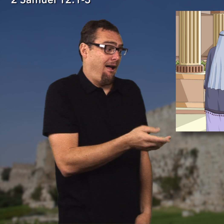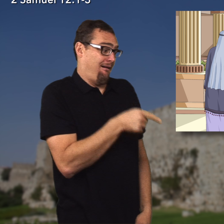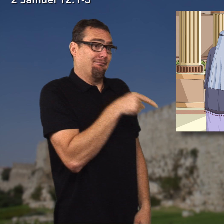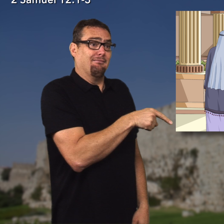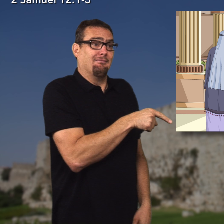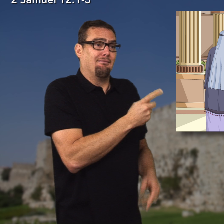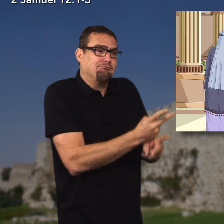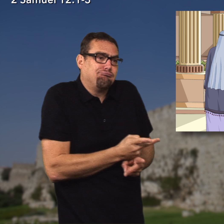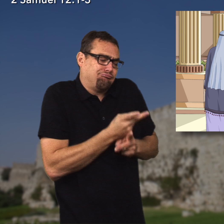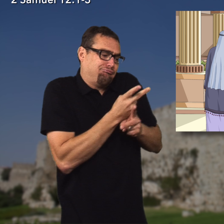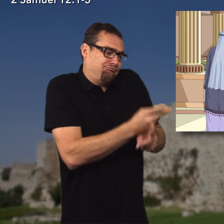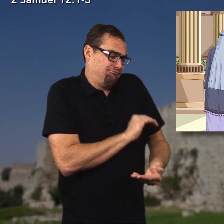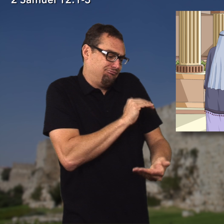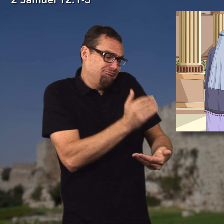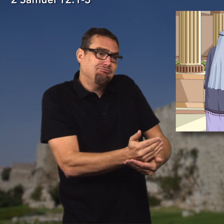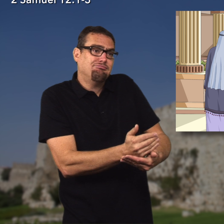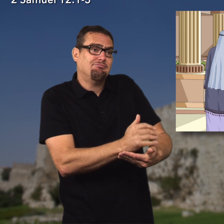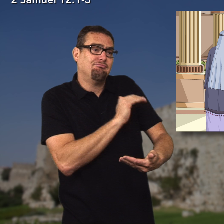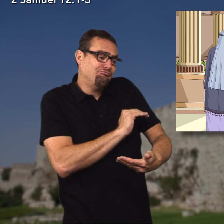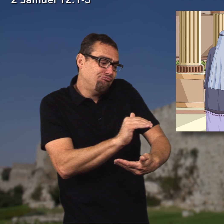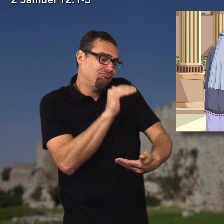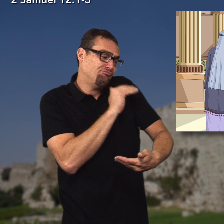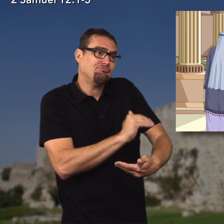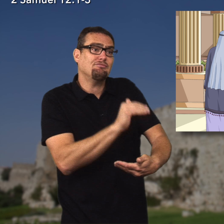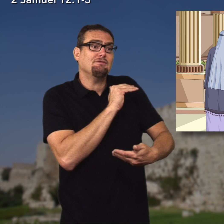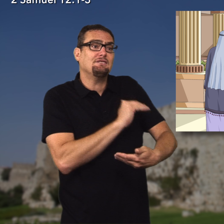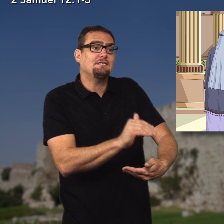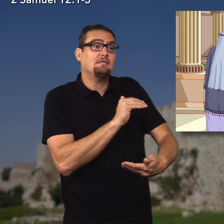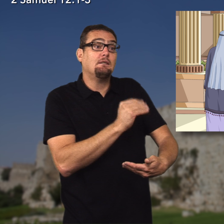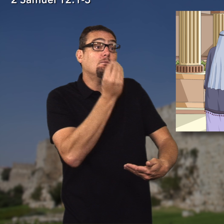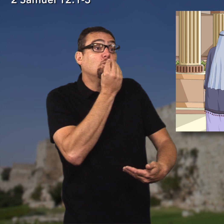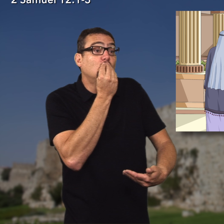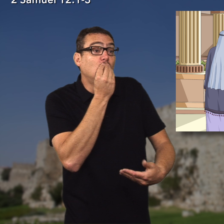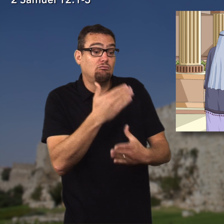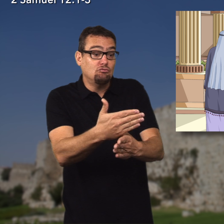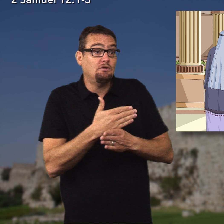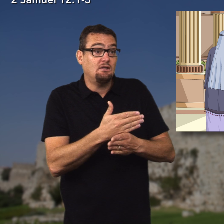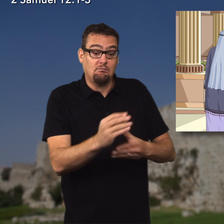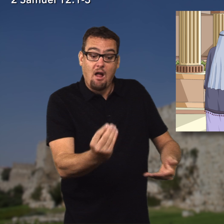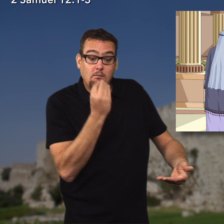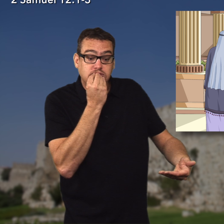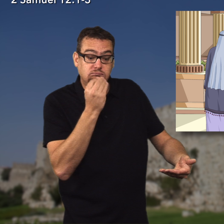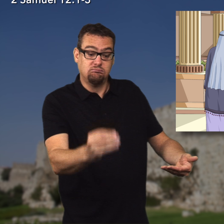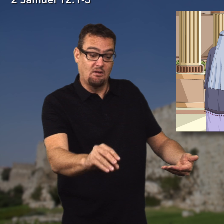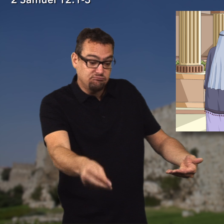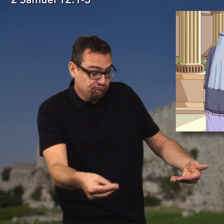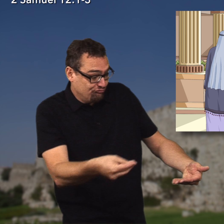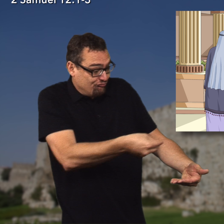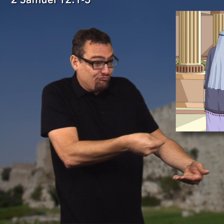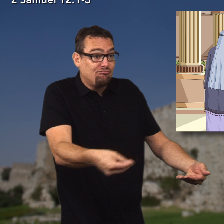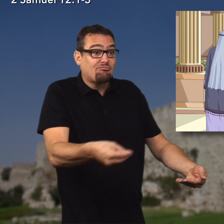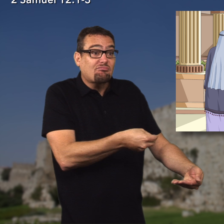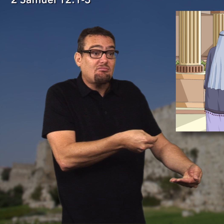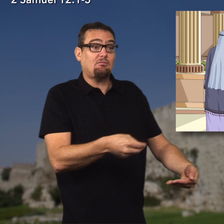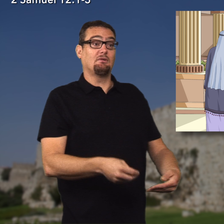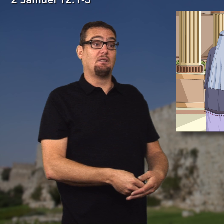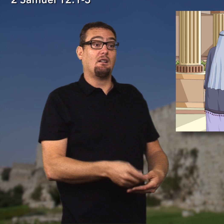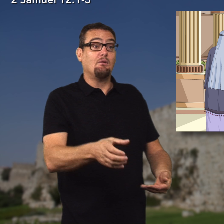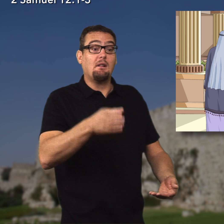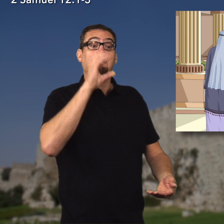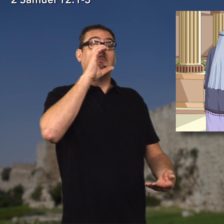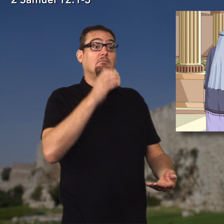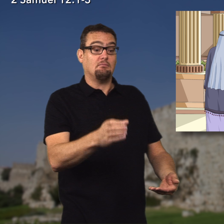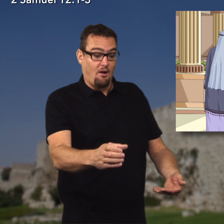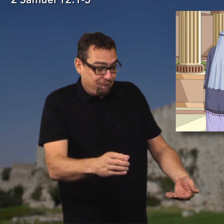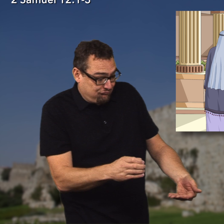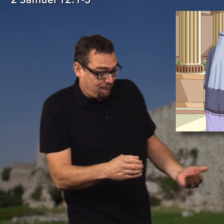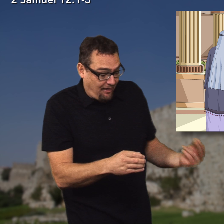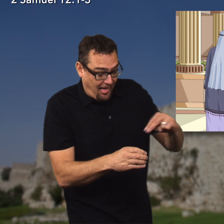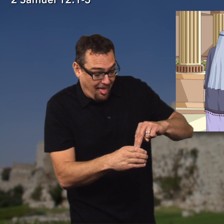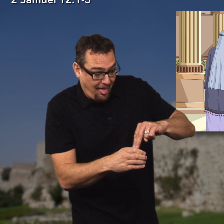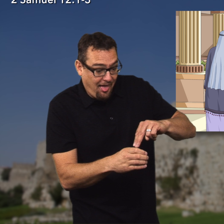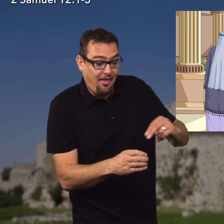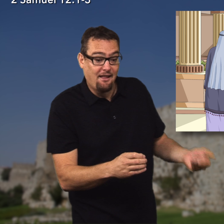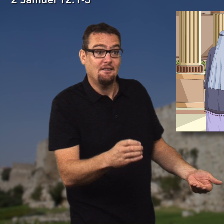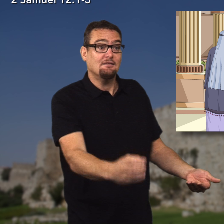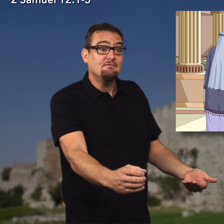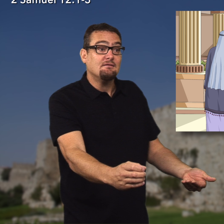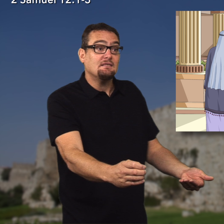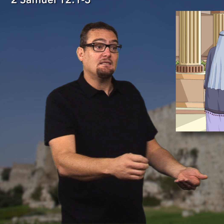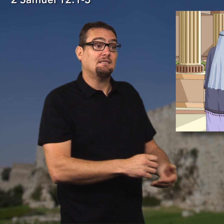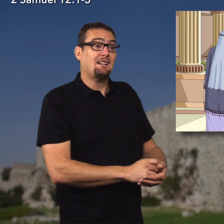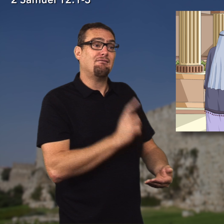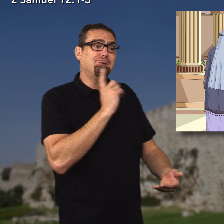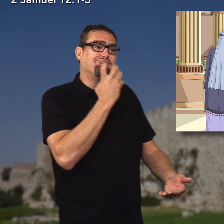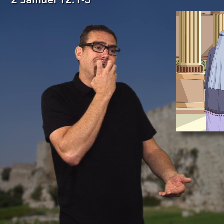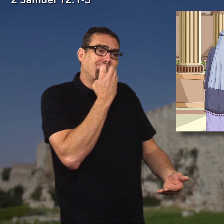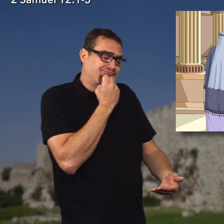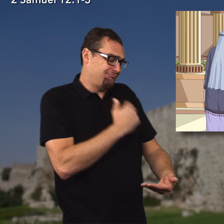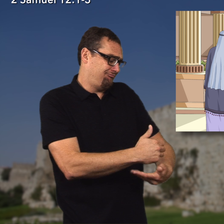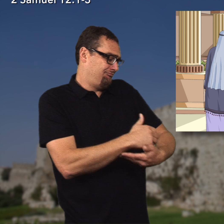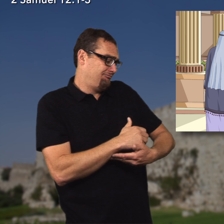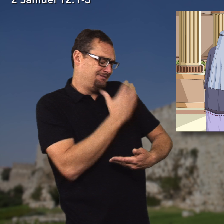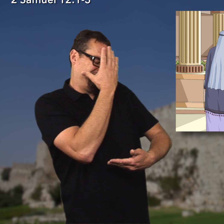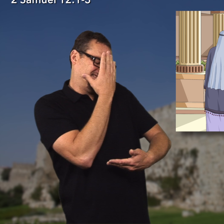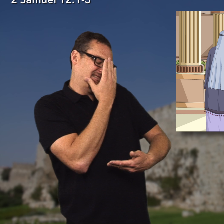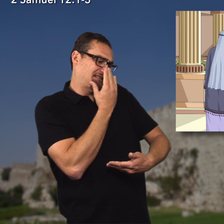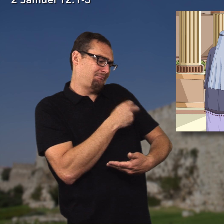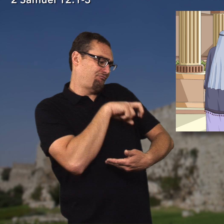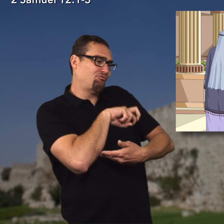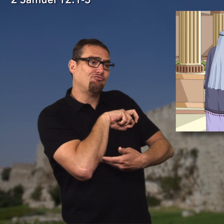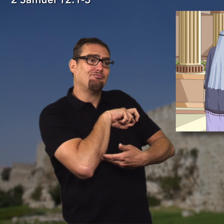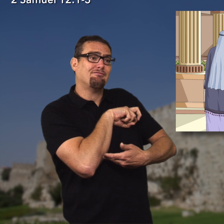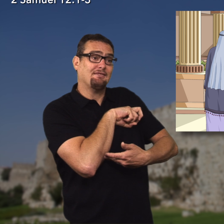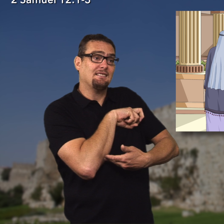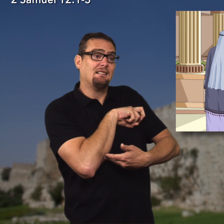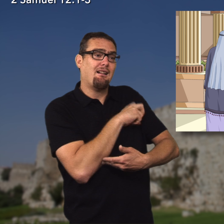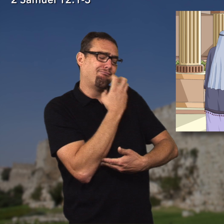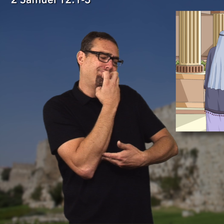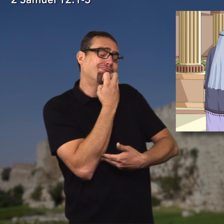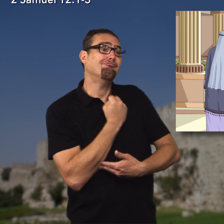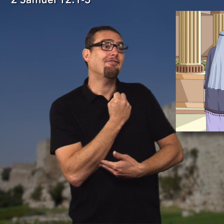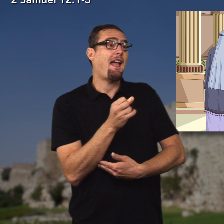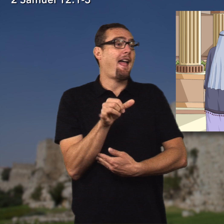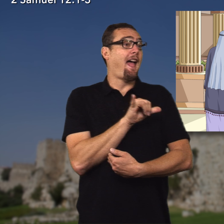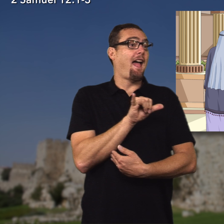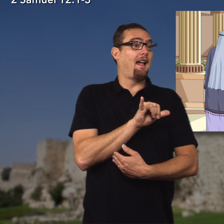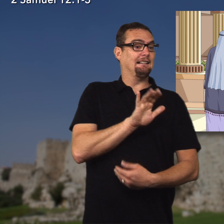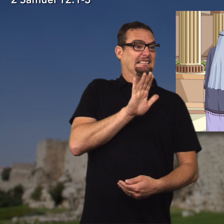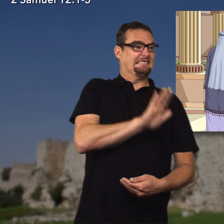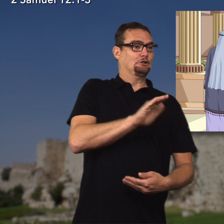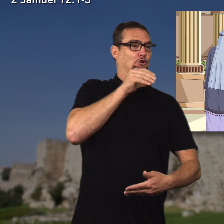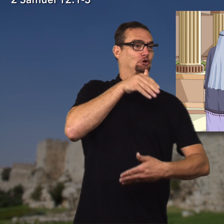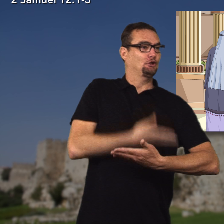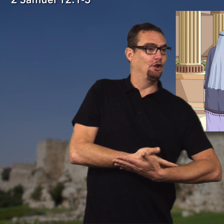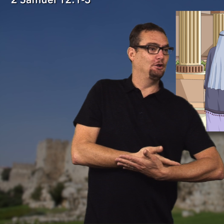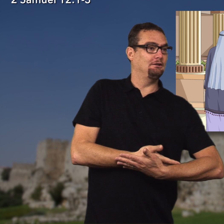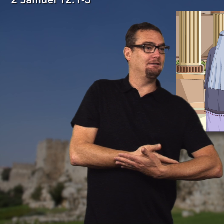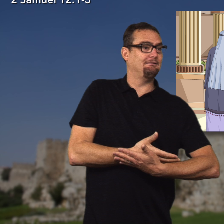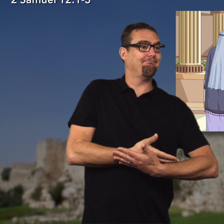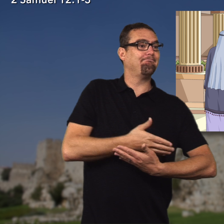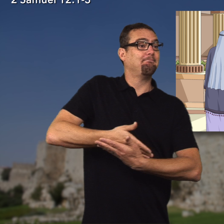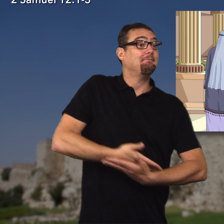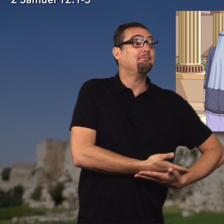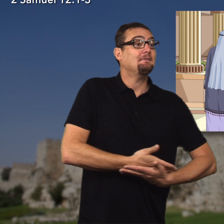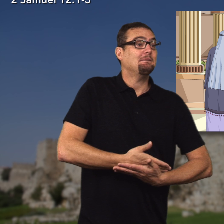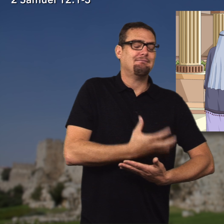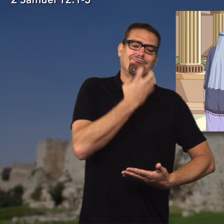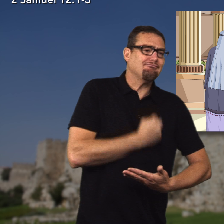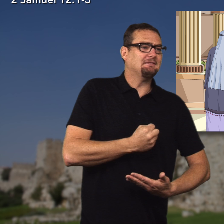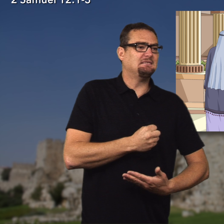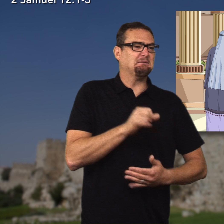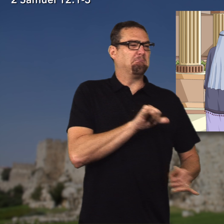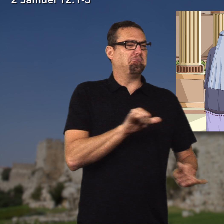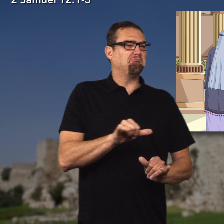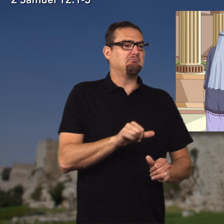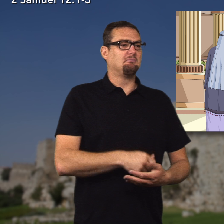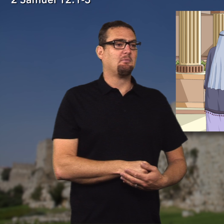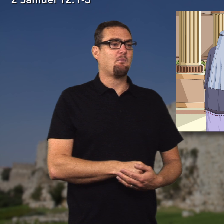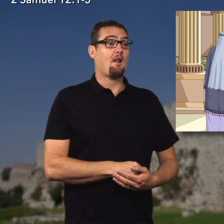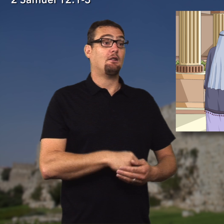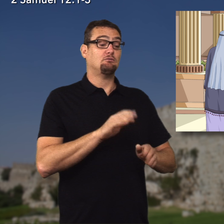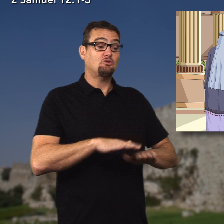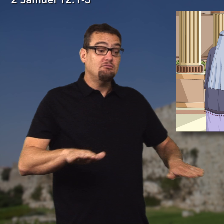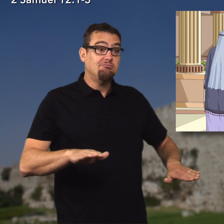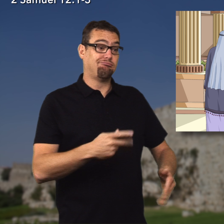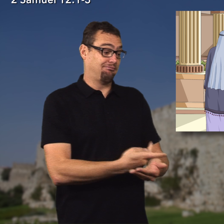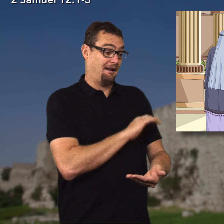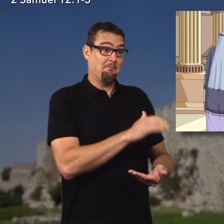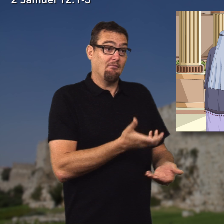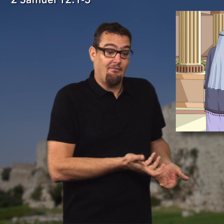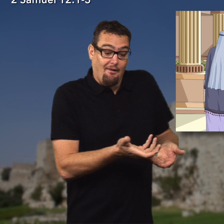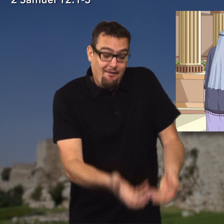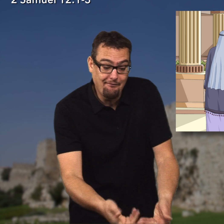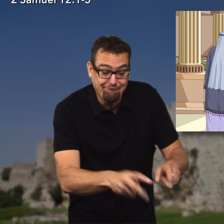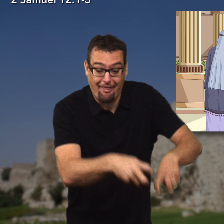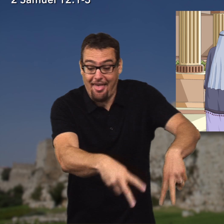He raised it, and it grew up with him and his children. It shared his food and drank from his cup;